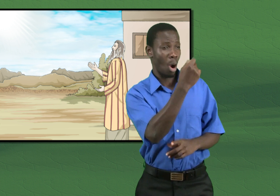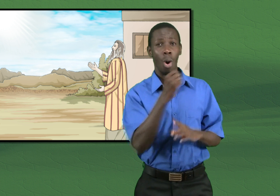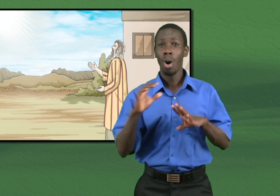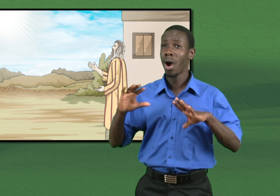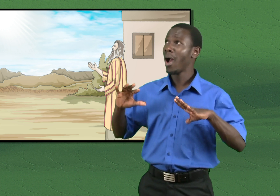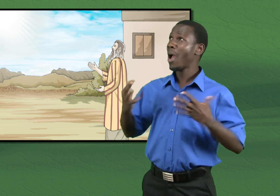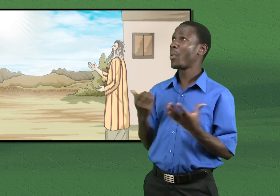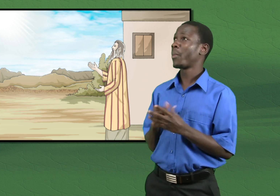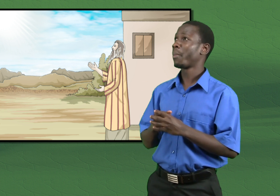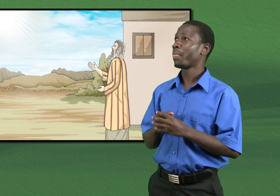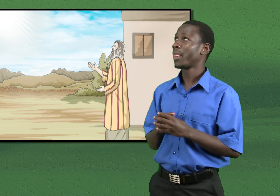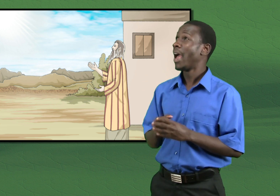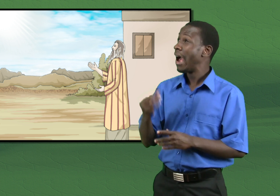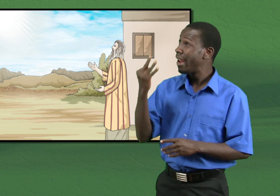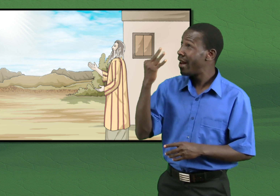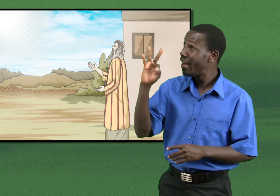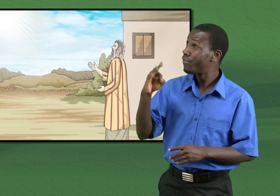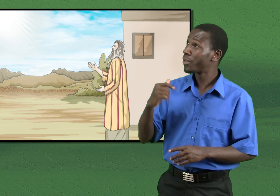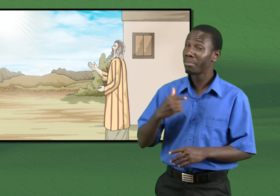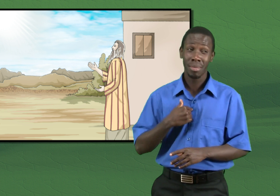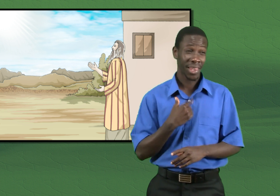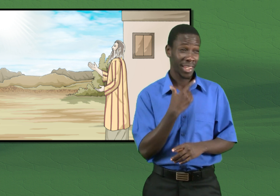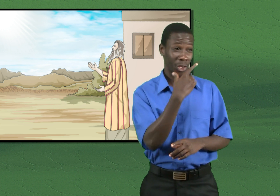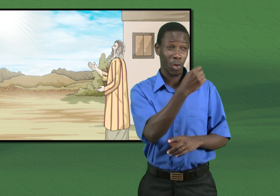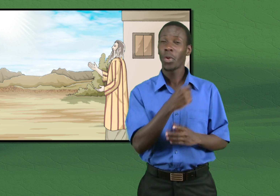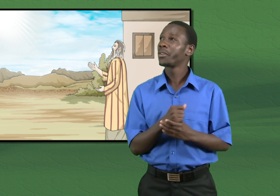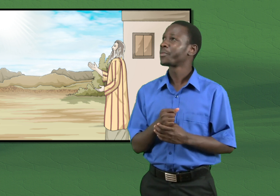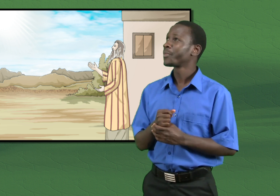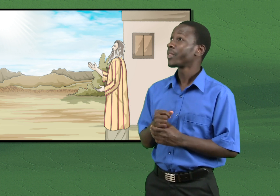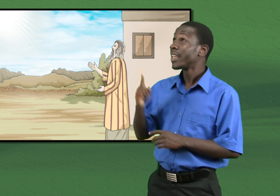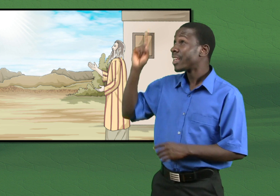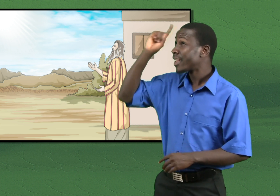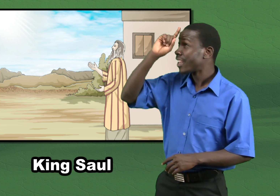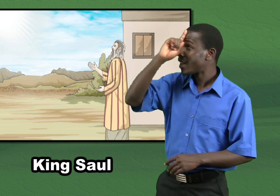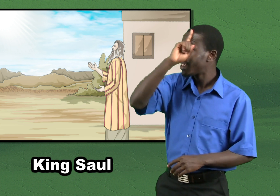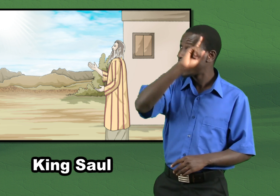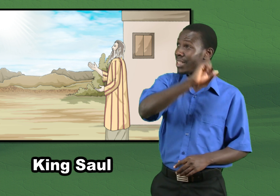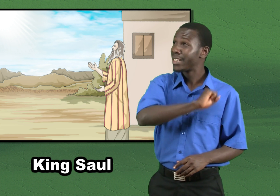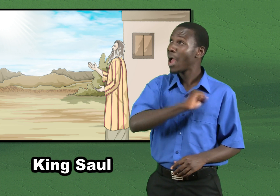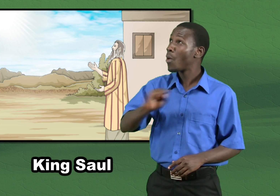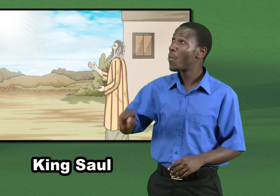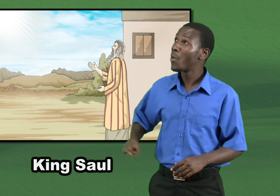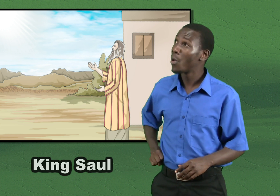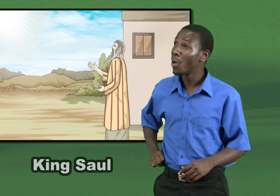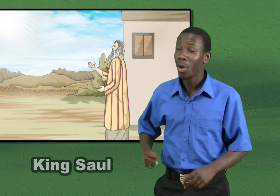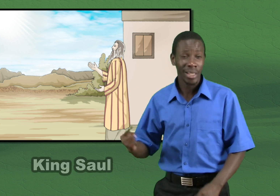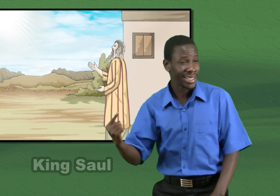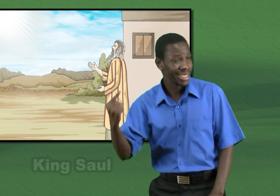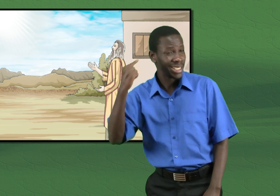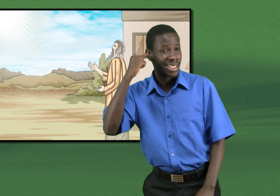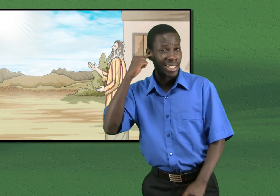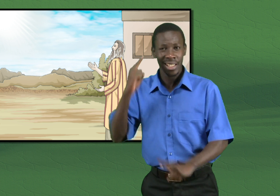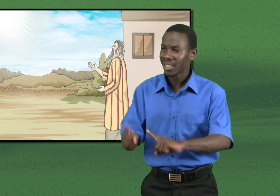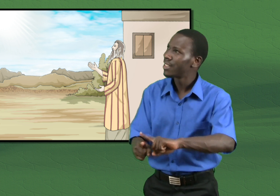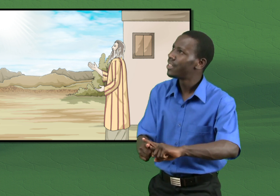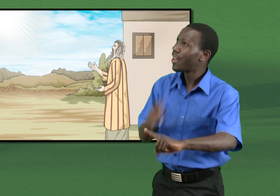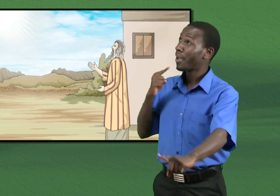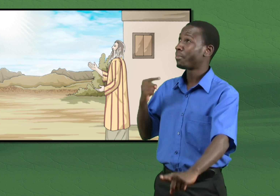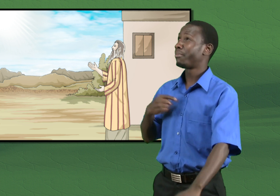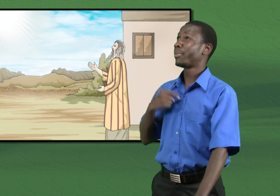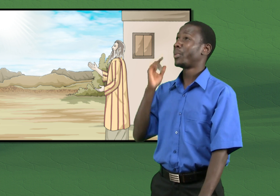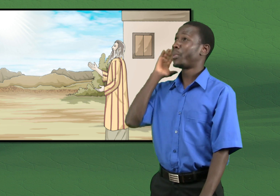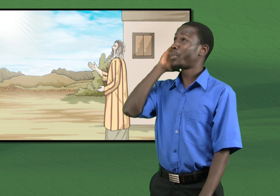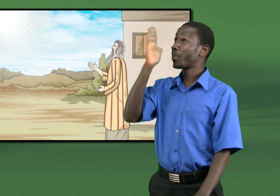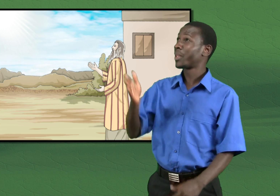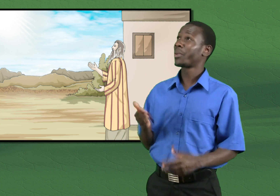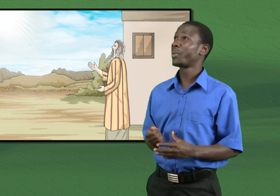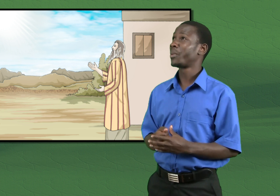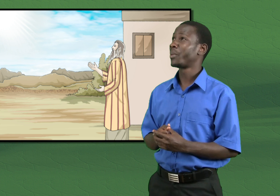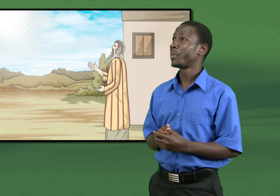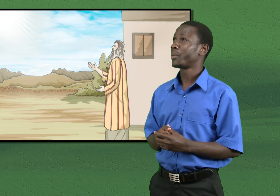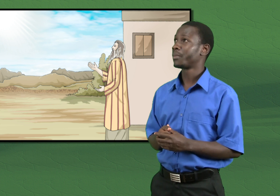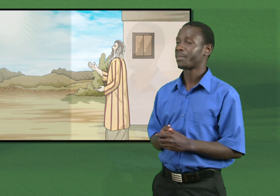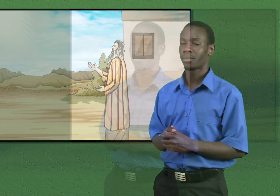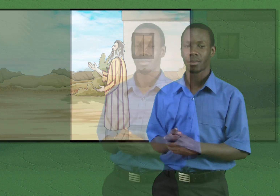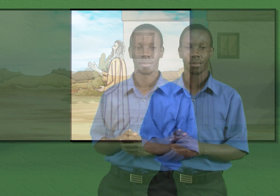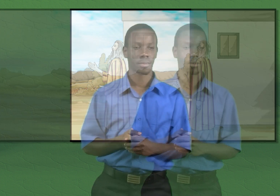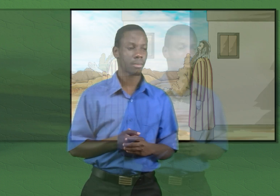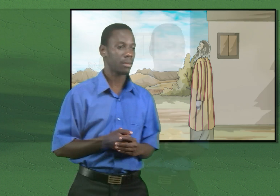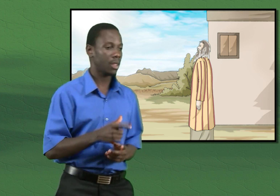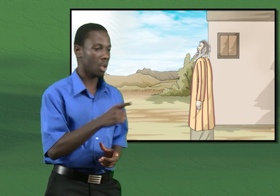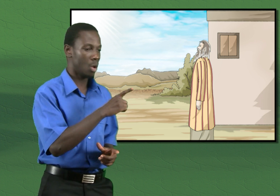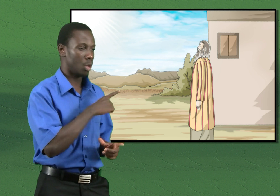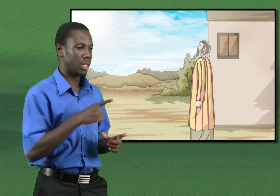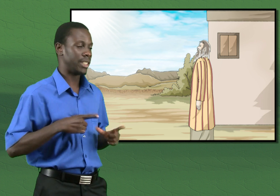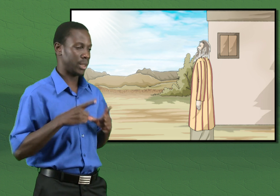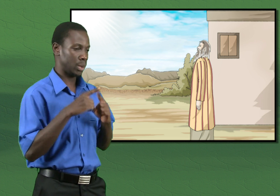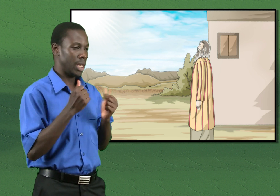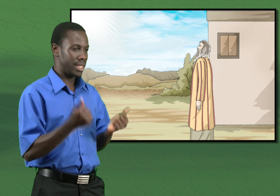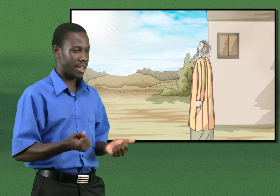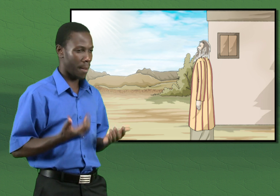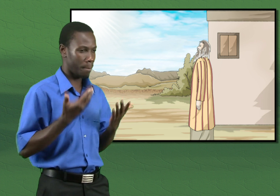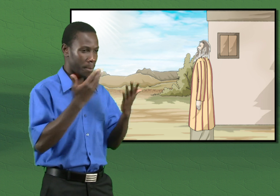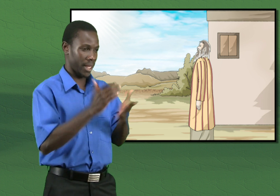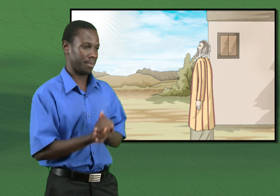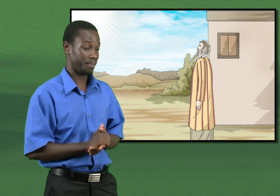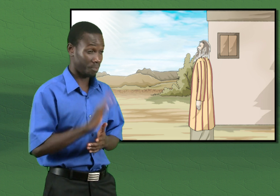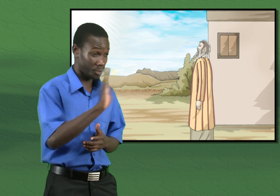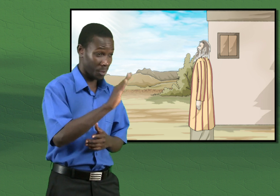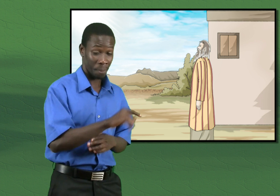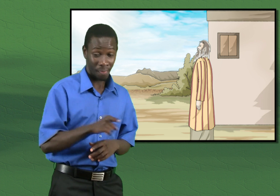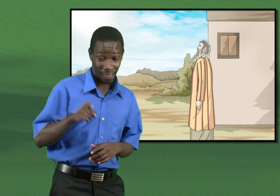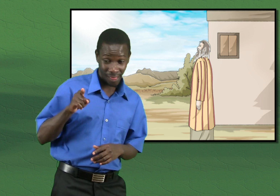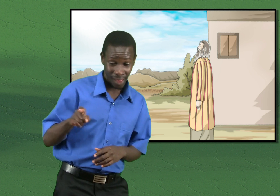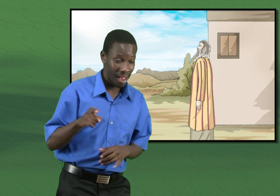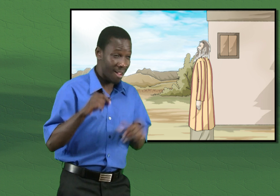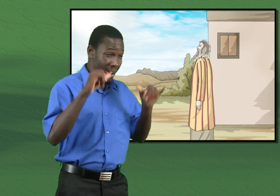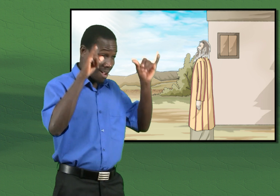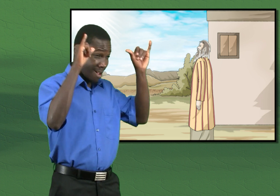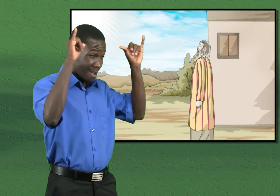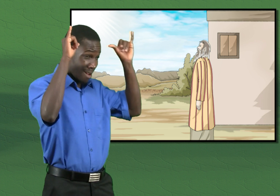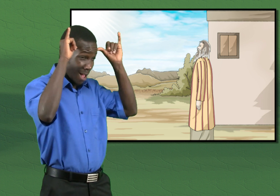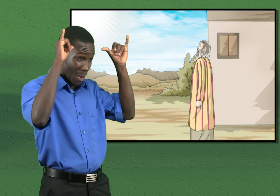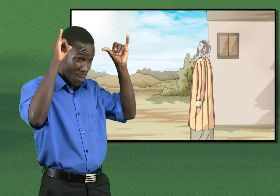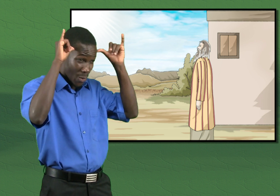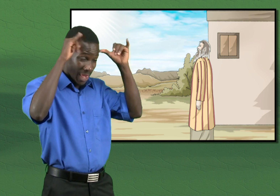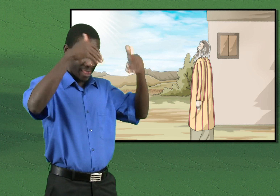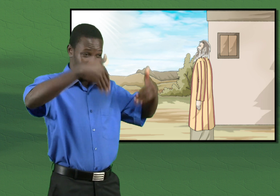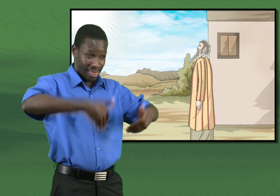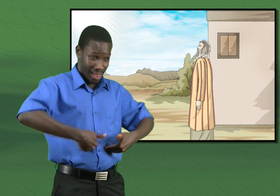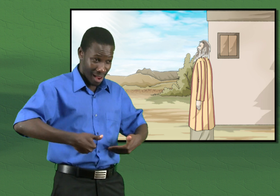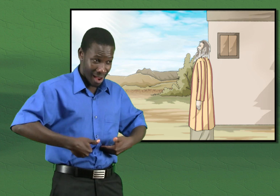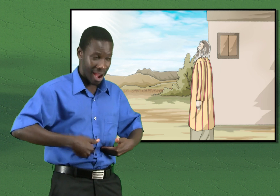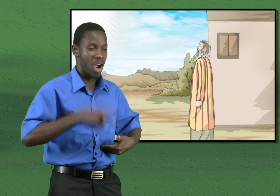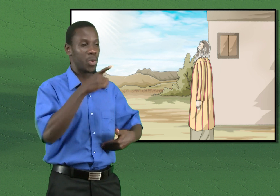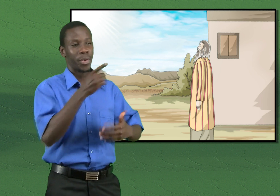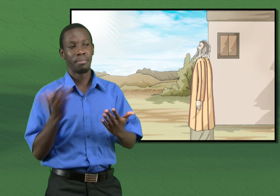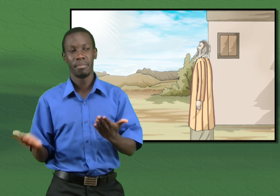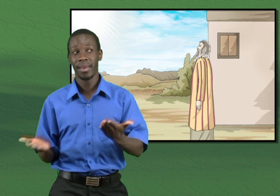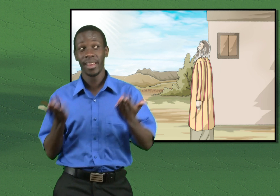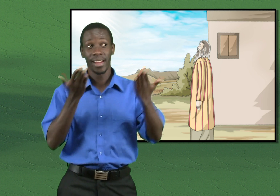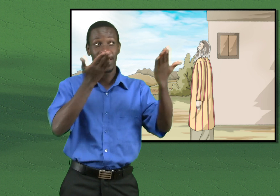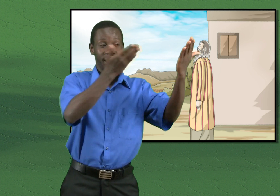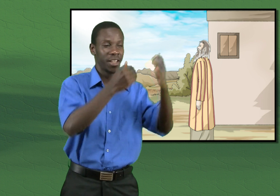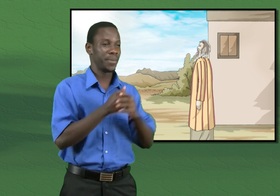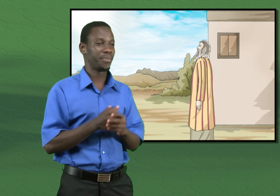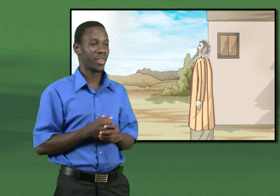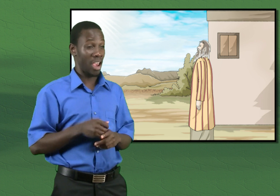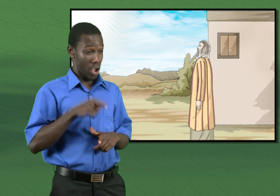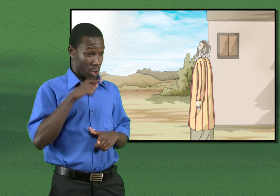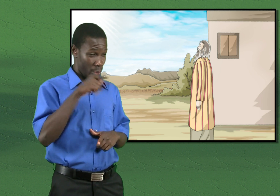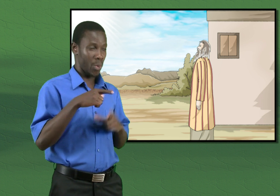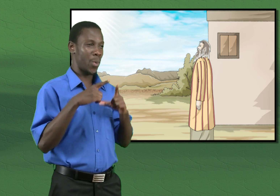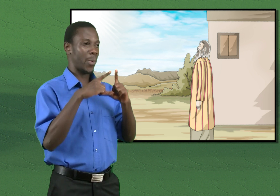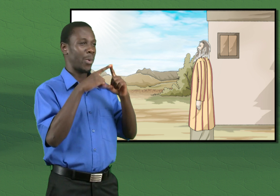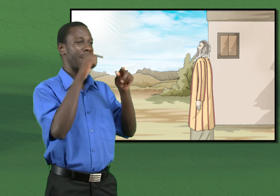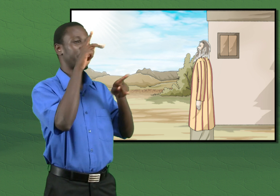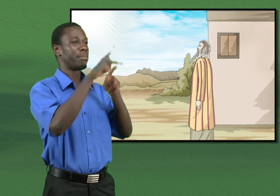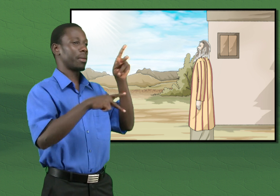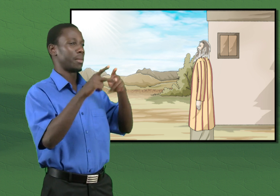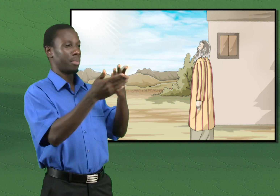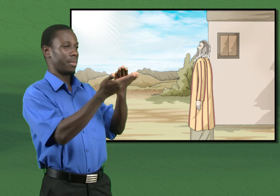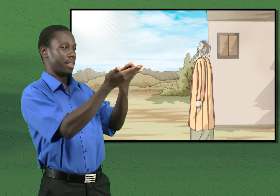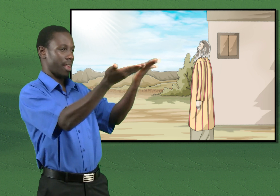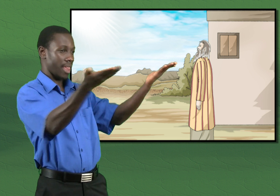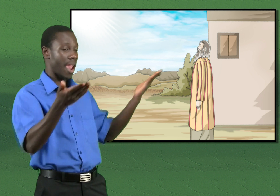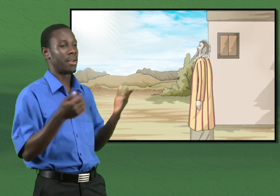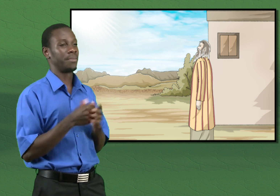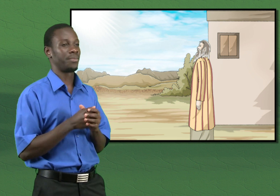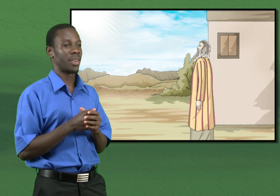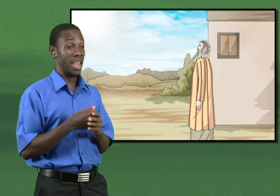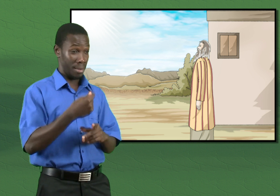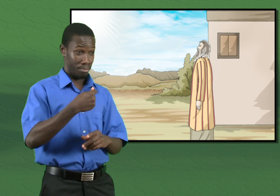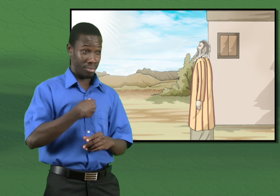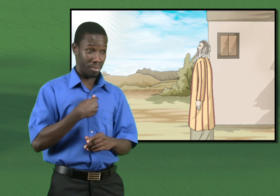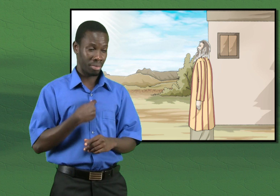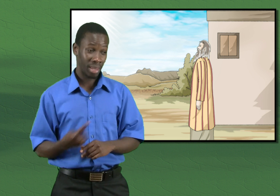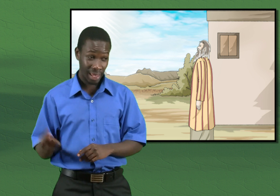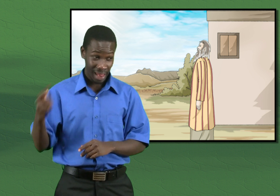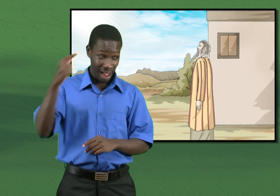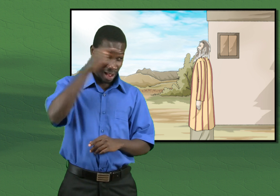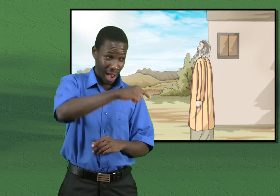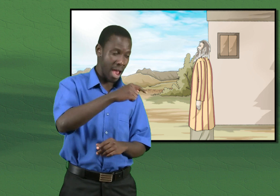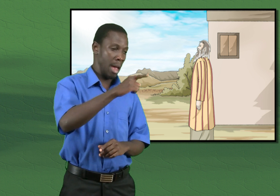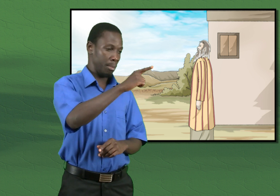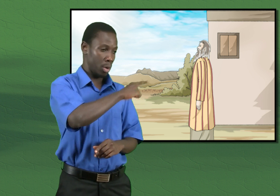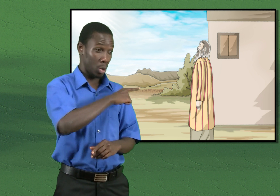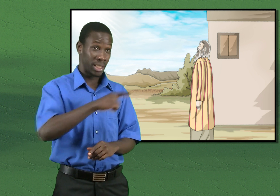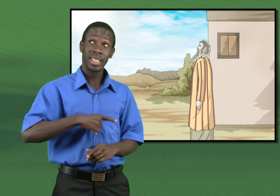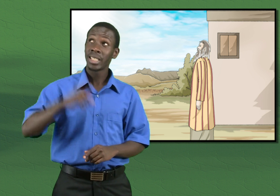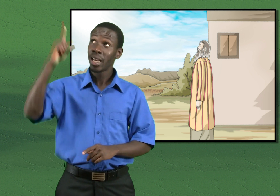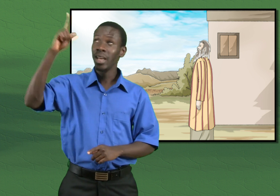“How can I go?” Samuel asked. “Saul will hear of it and kill me!”